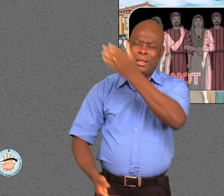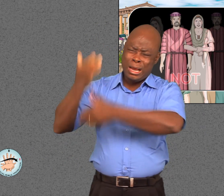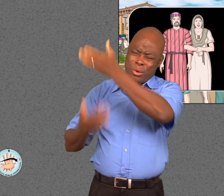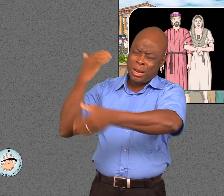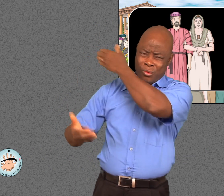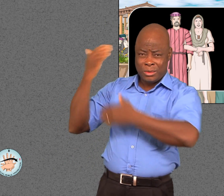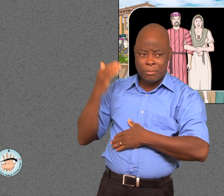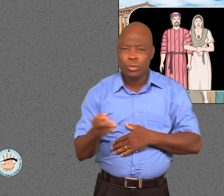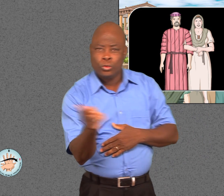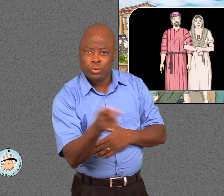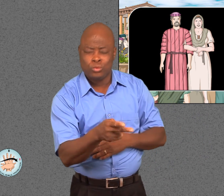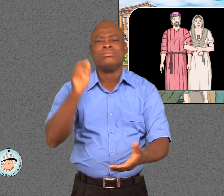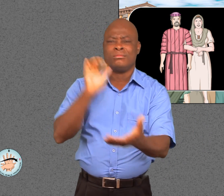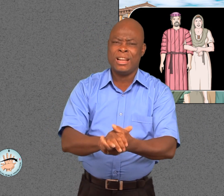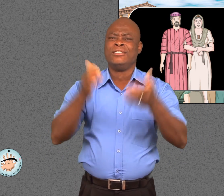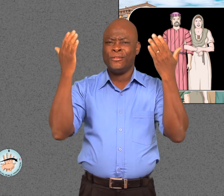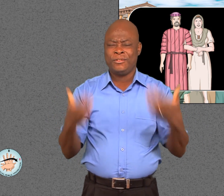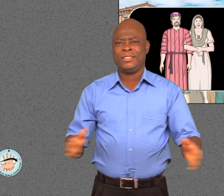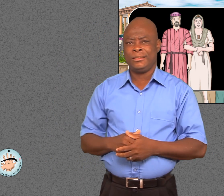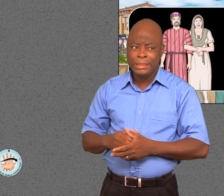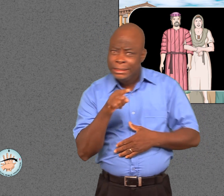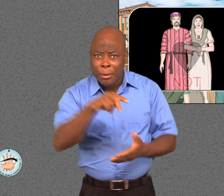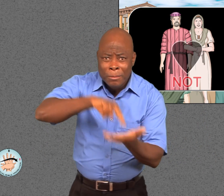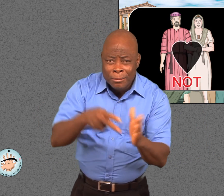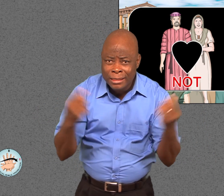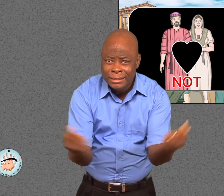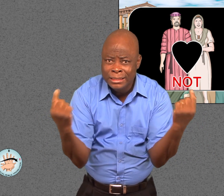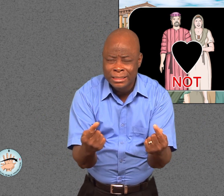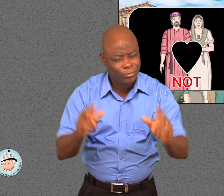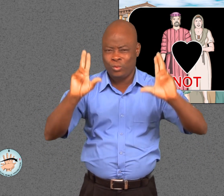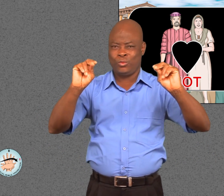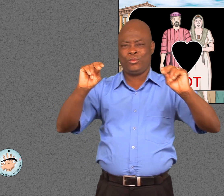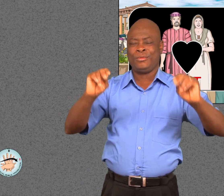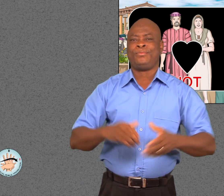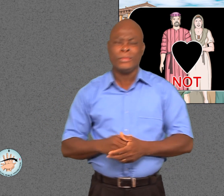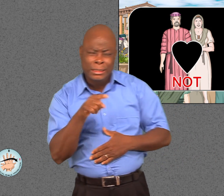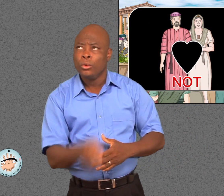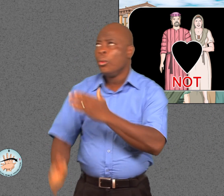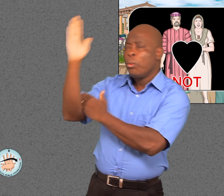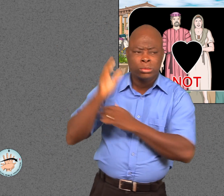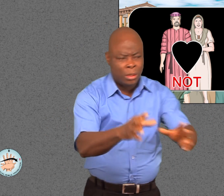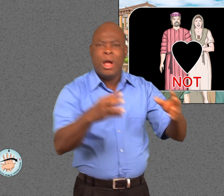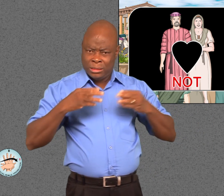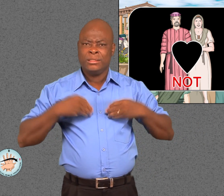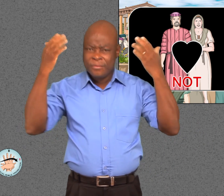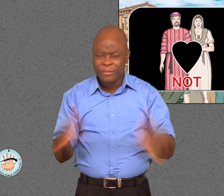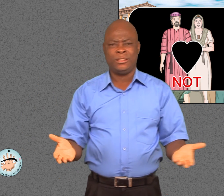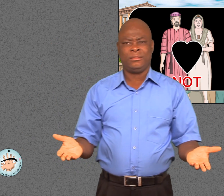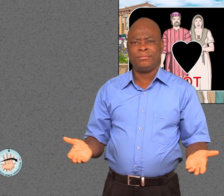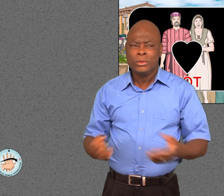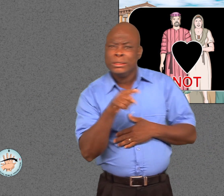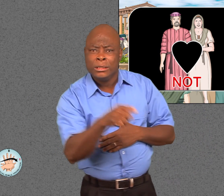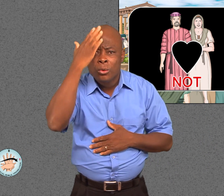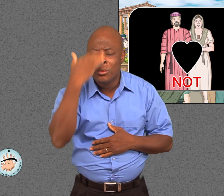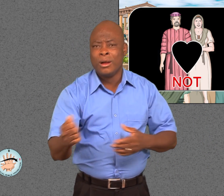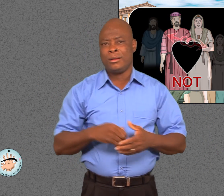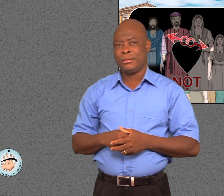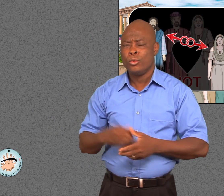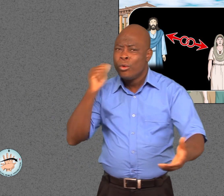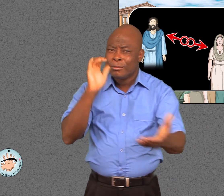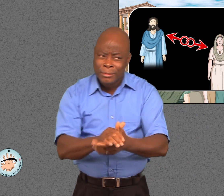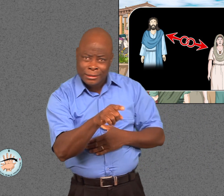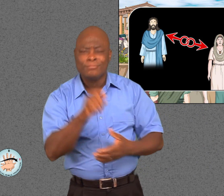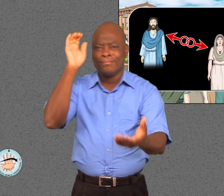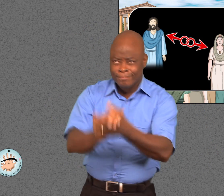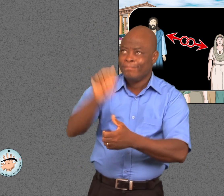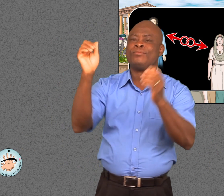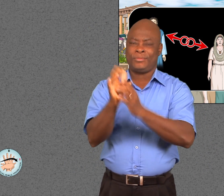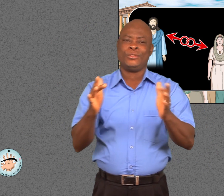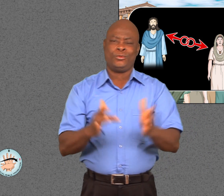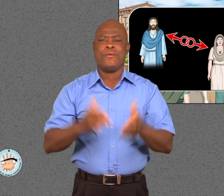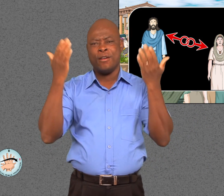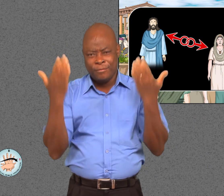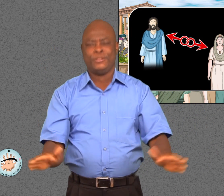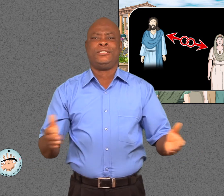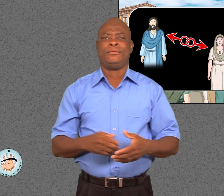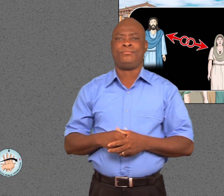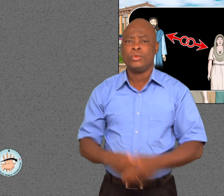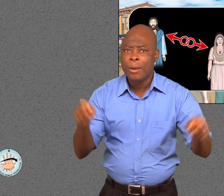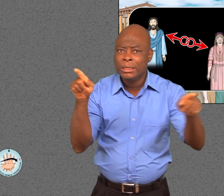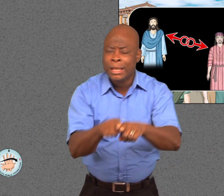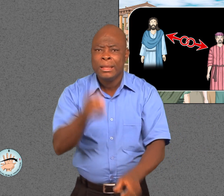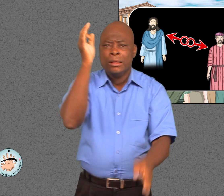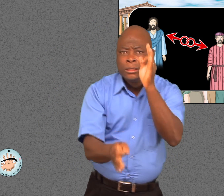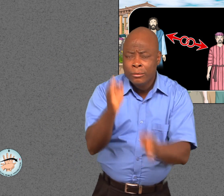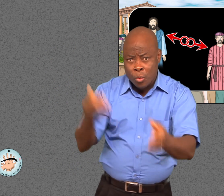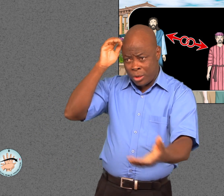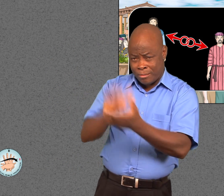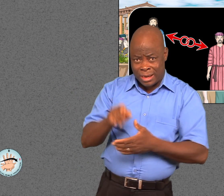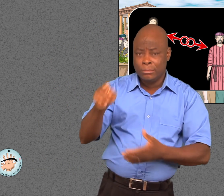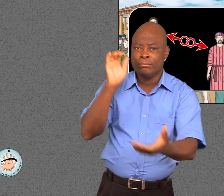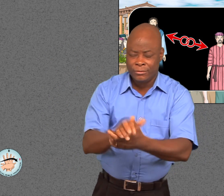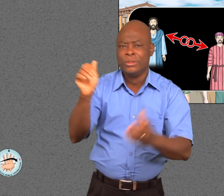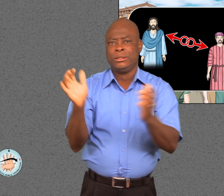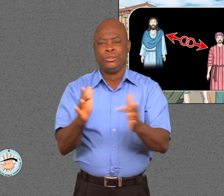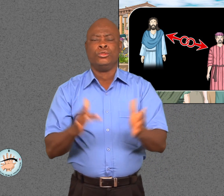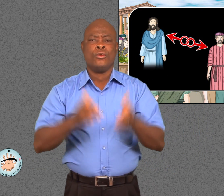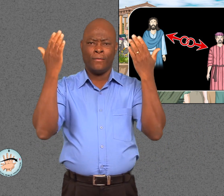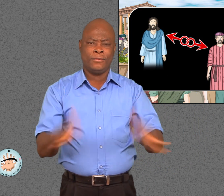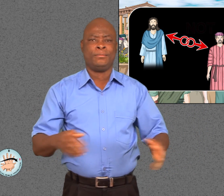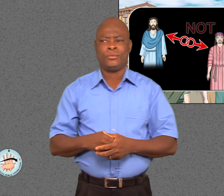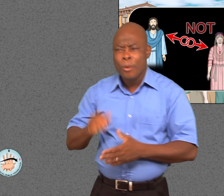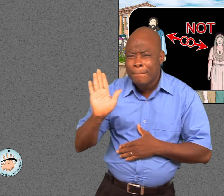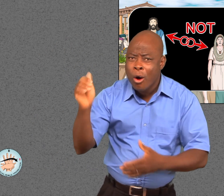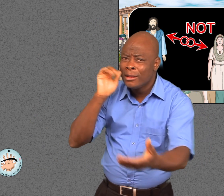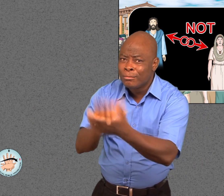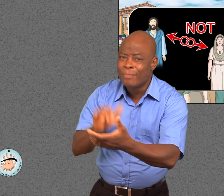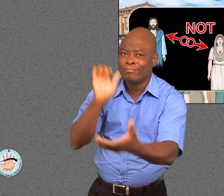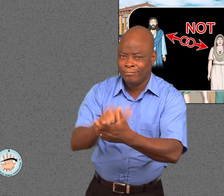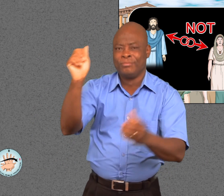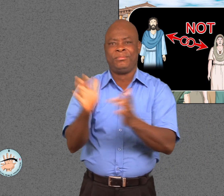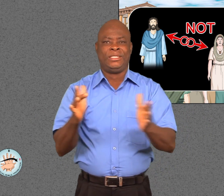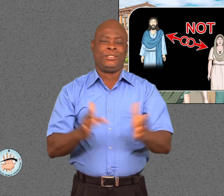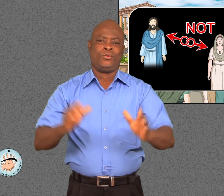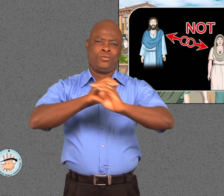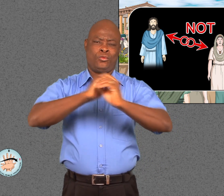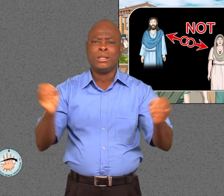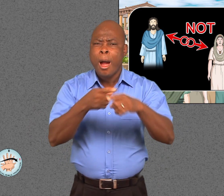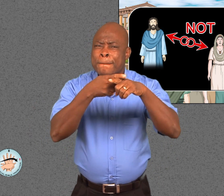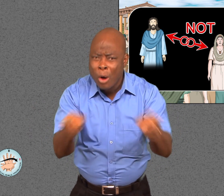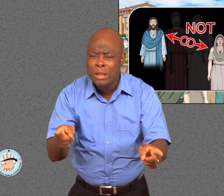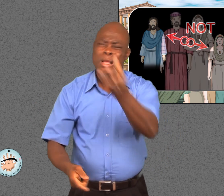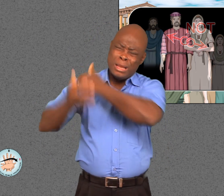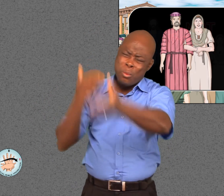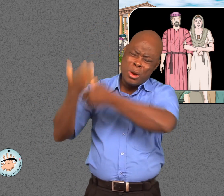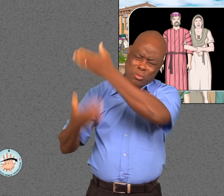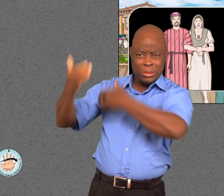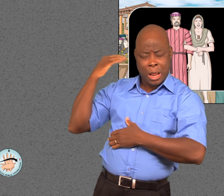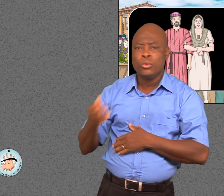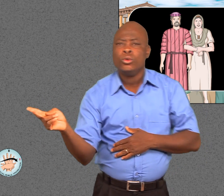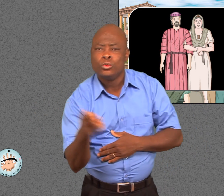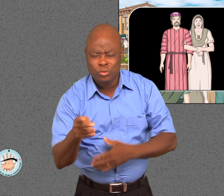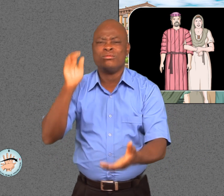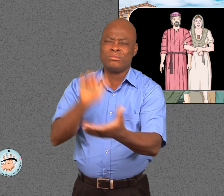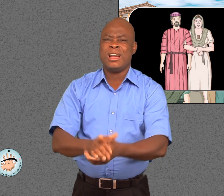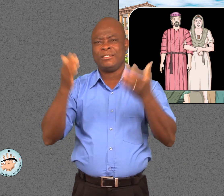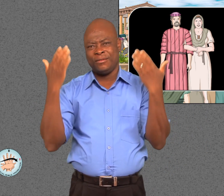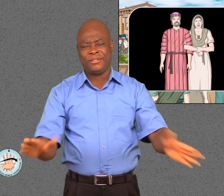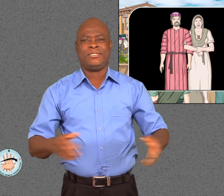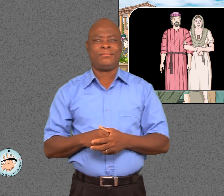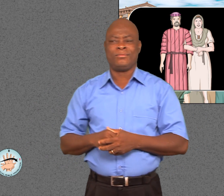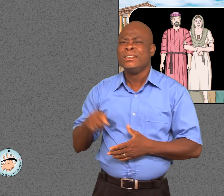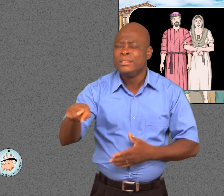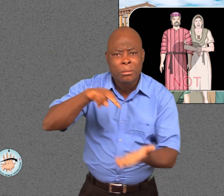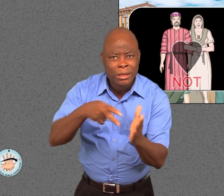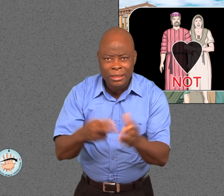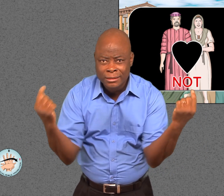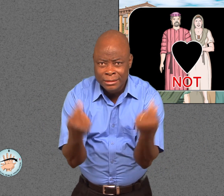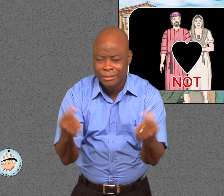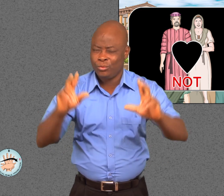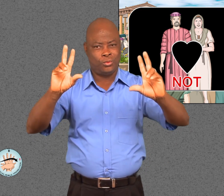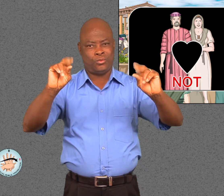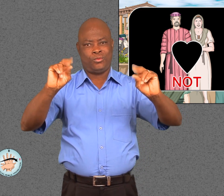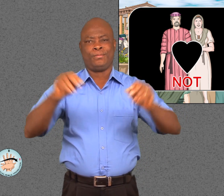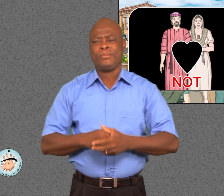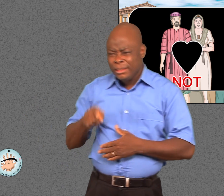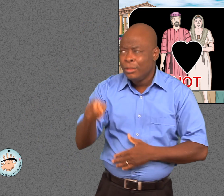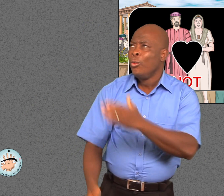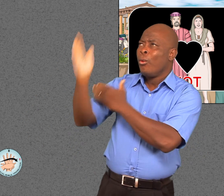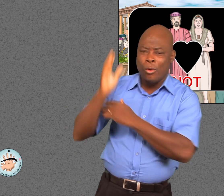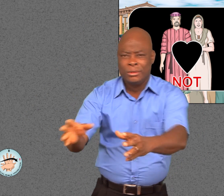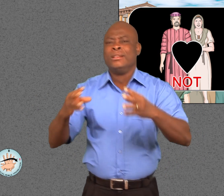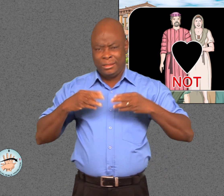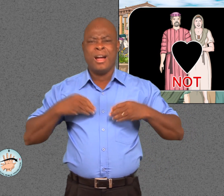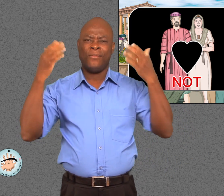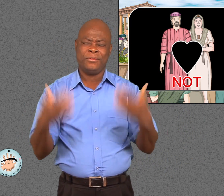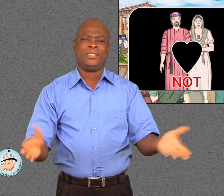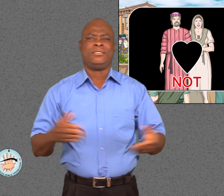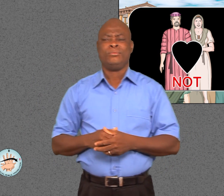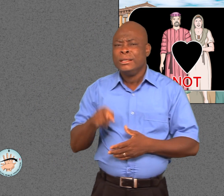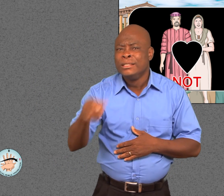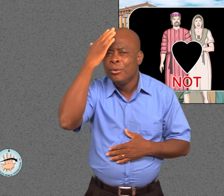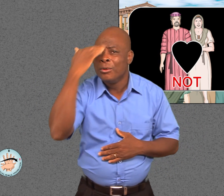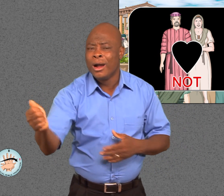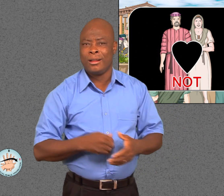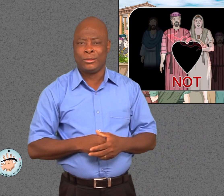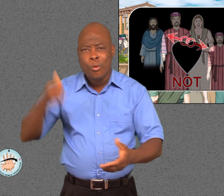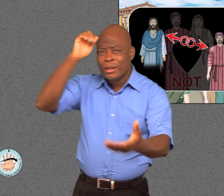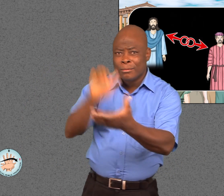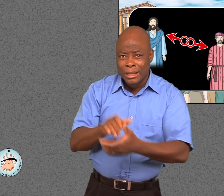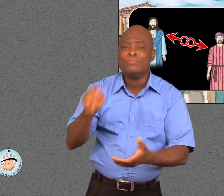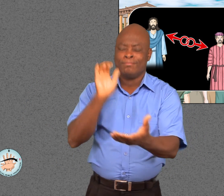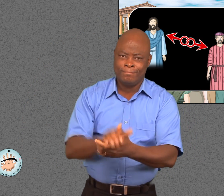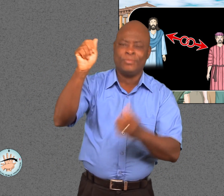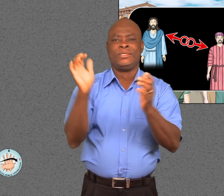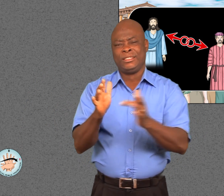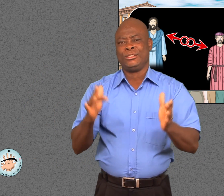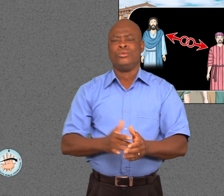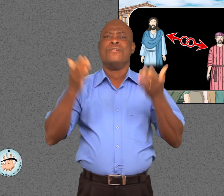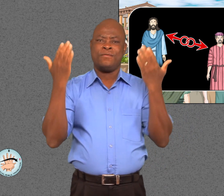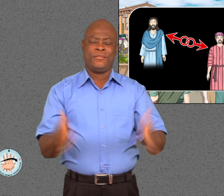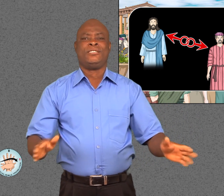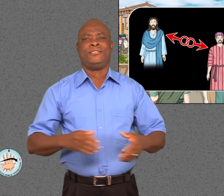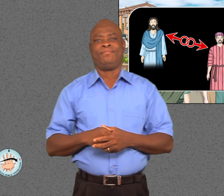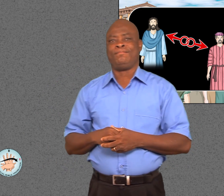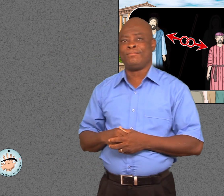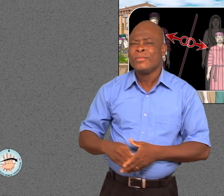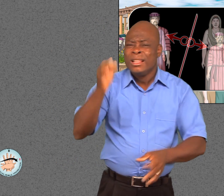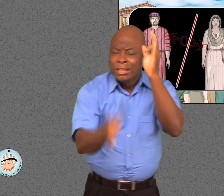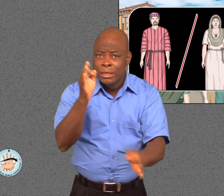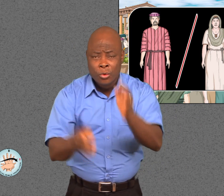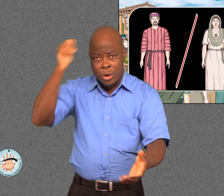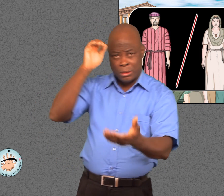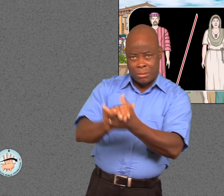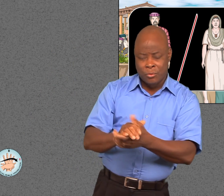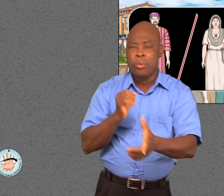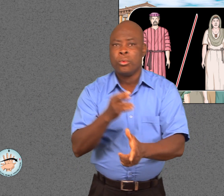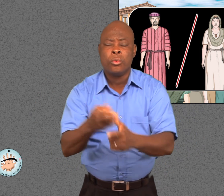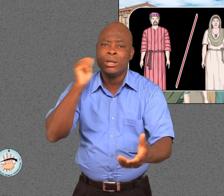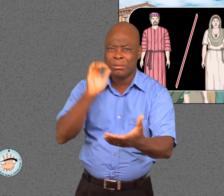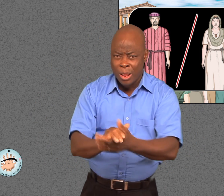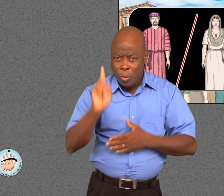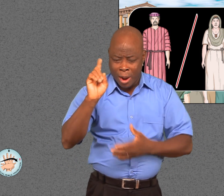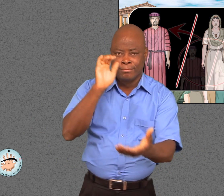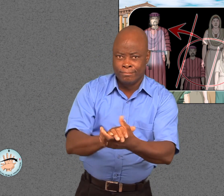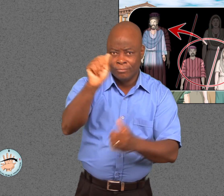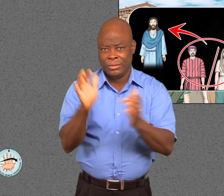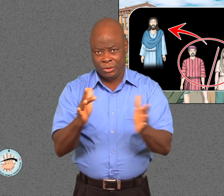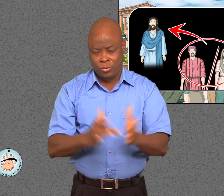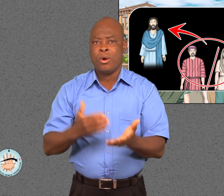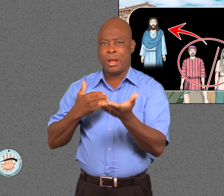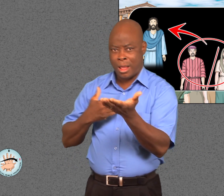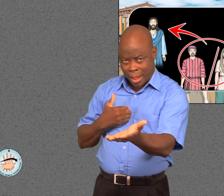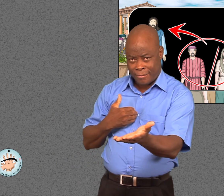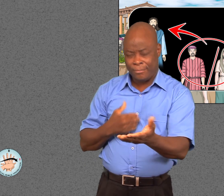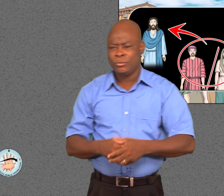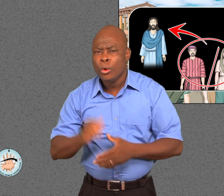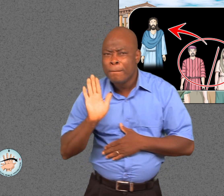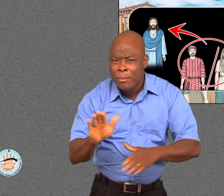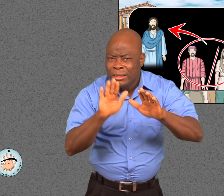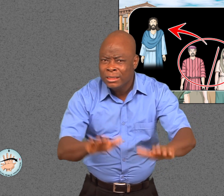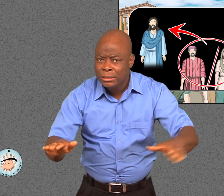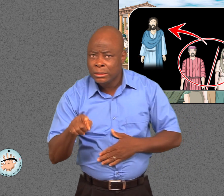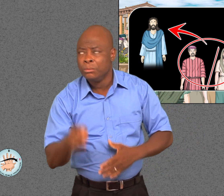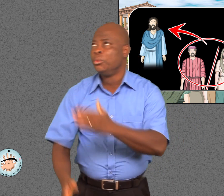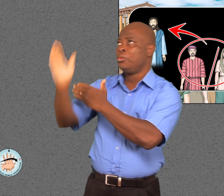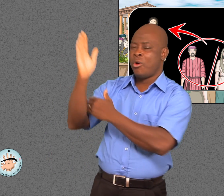For the unbelieving husband is sanctified through his believing wife, and the unbelieving wife is sanctified through her believing husband.